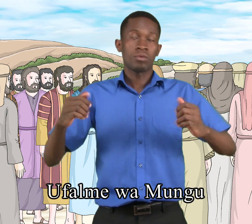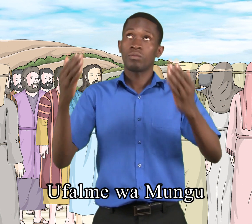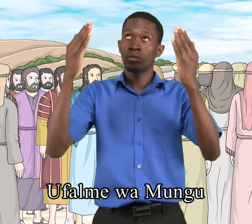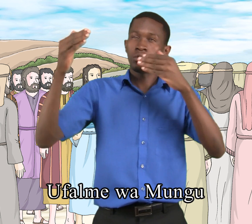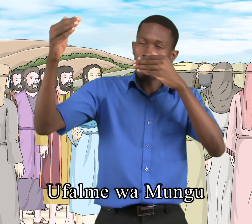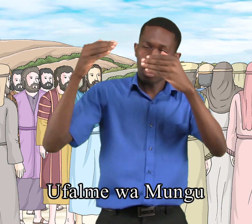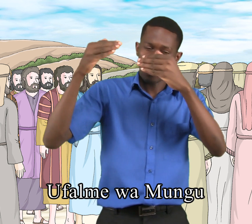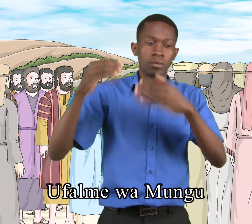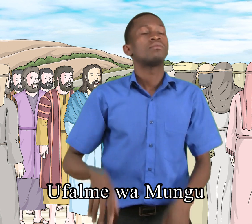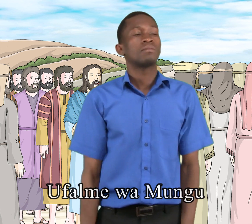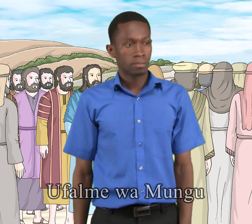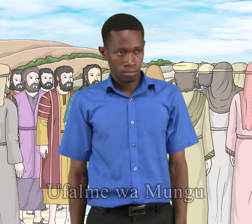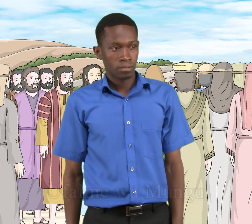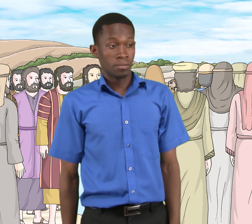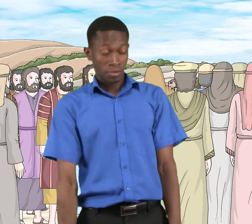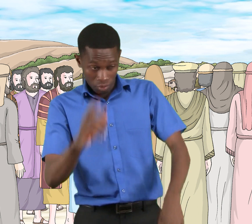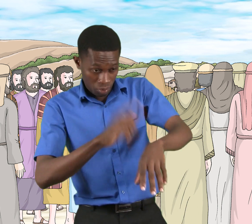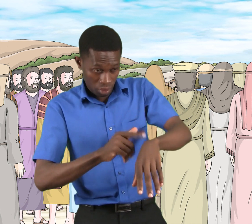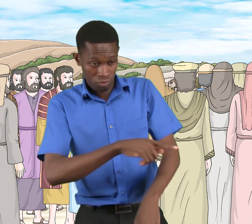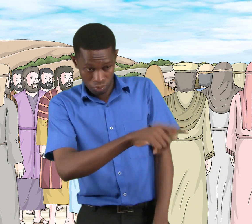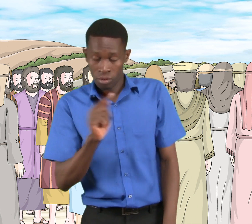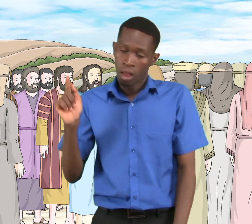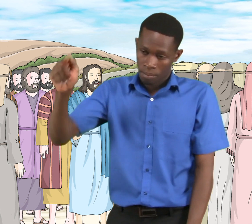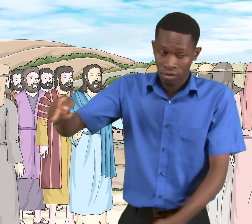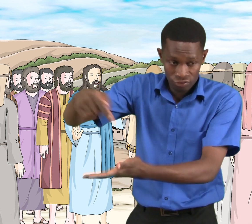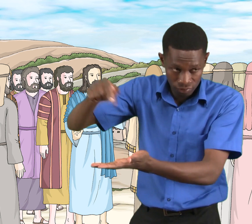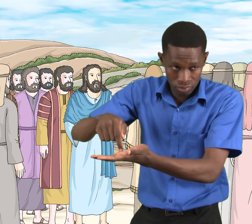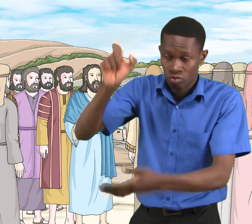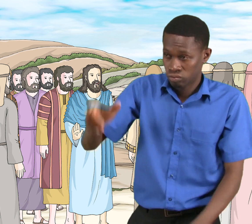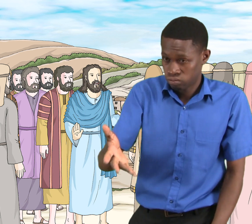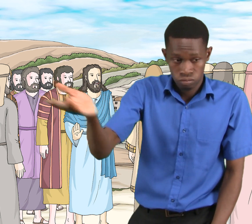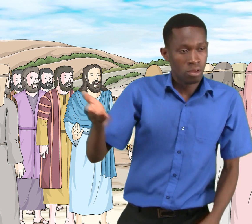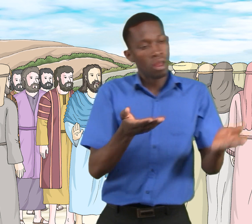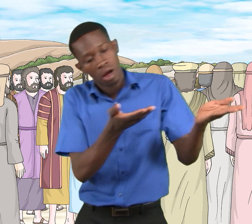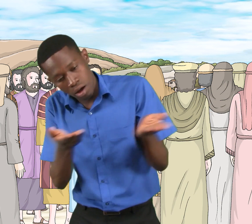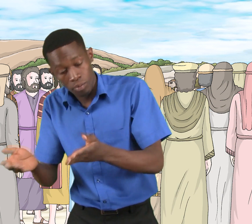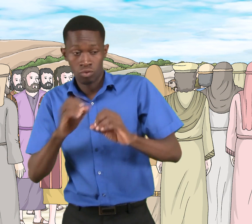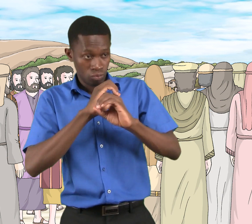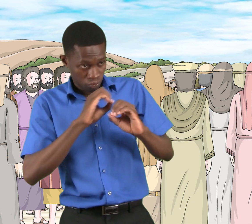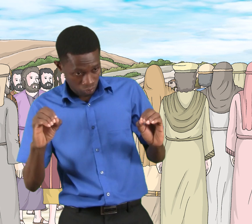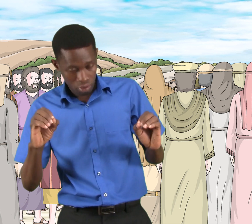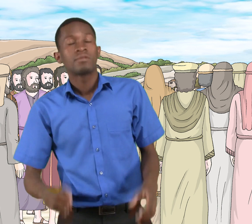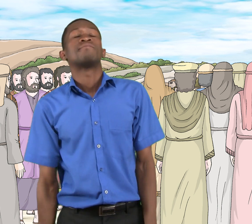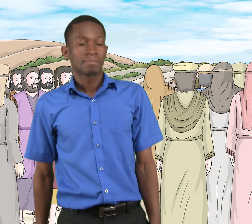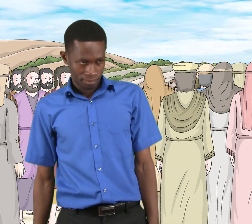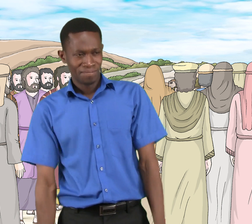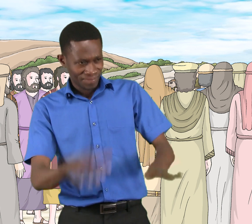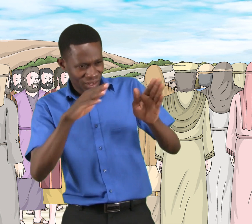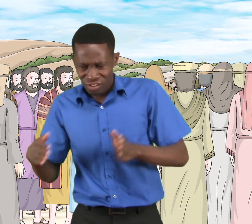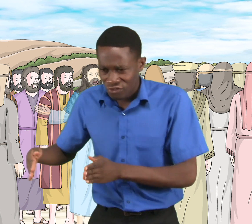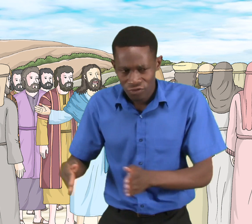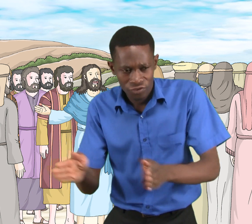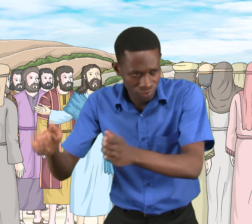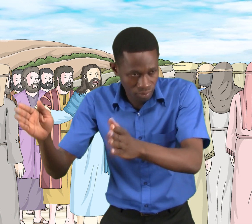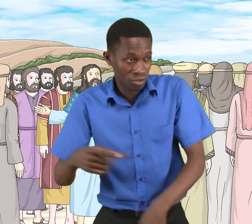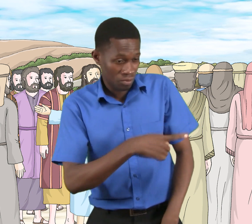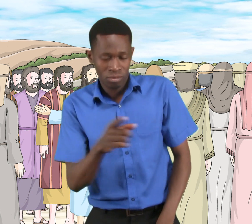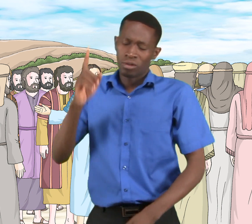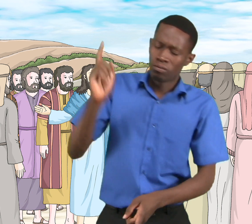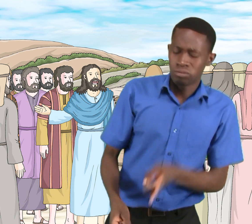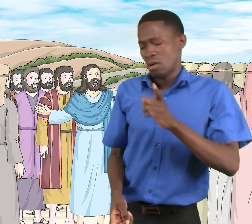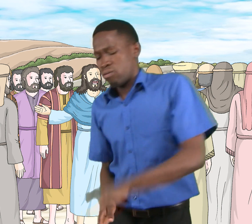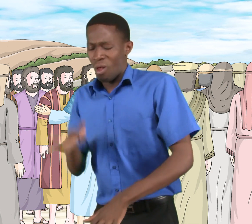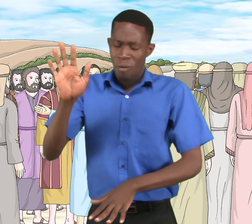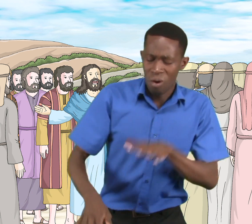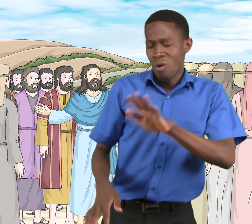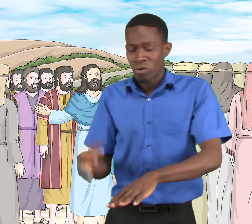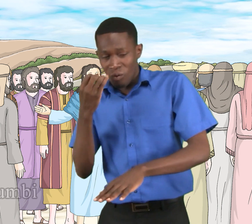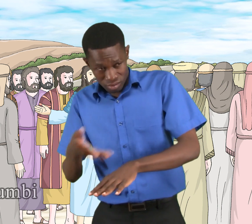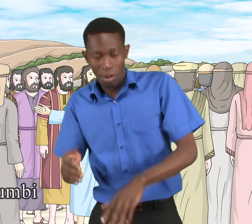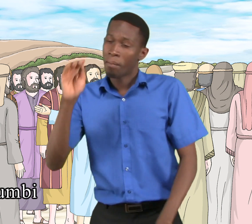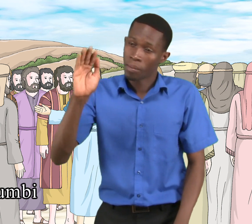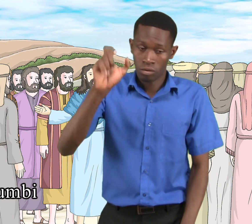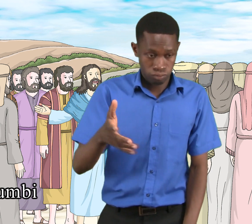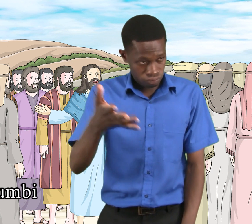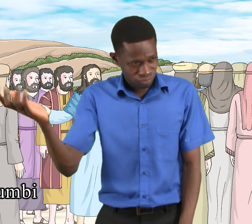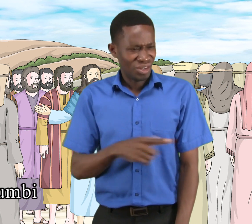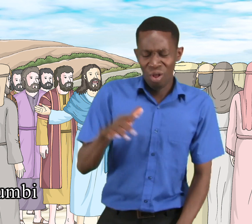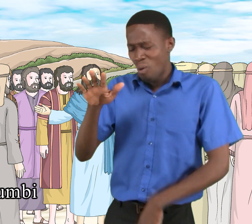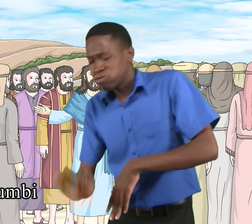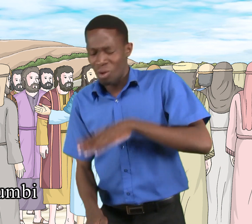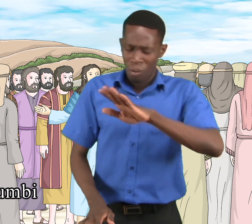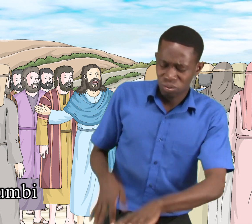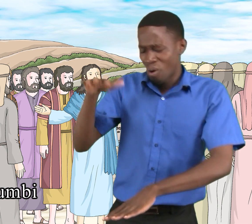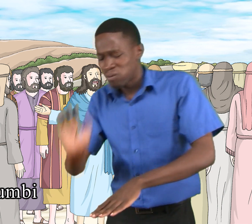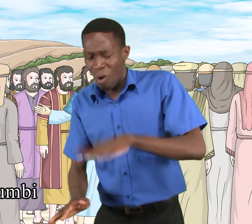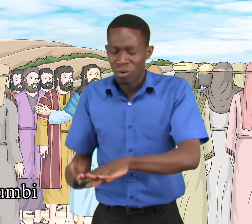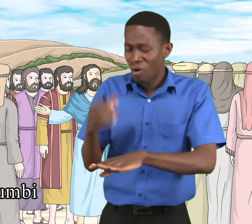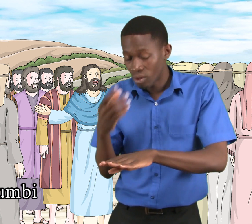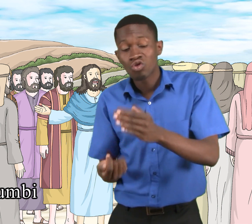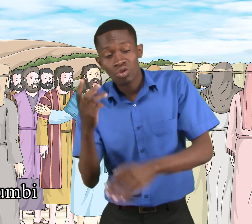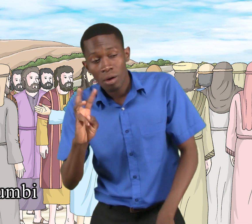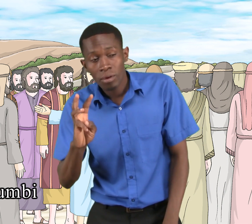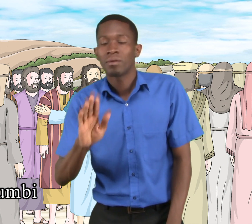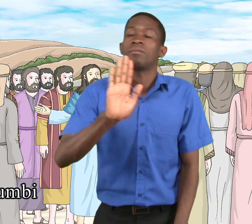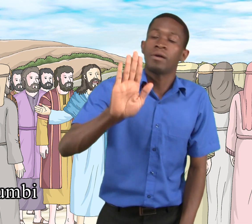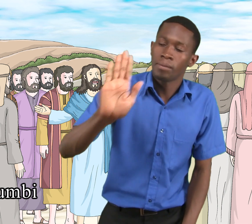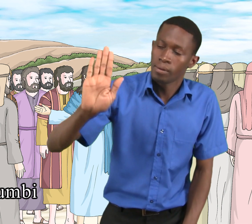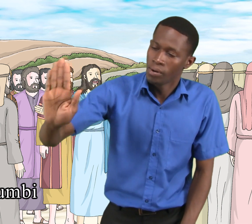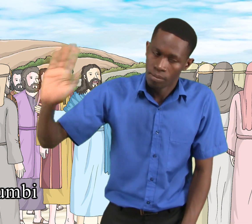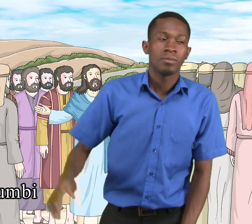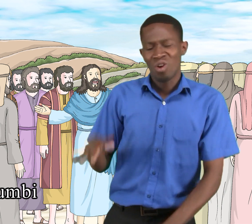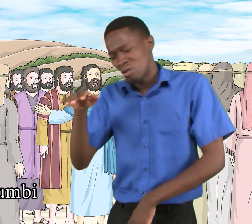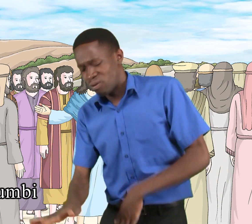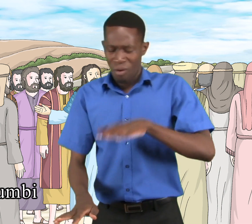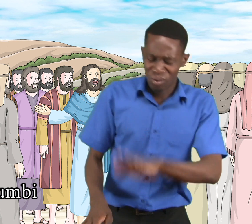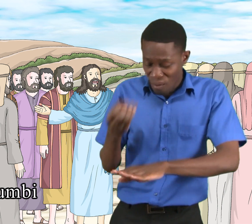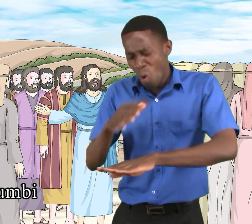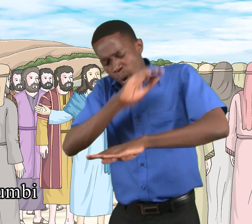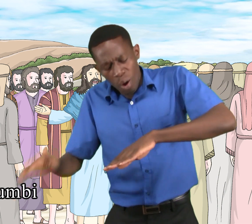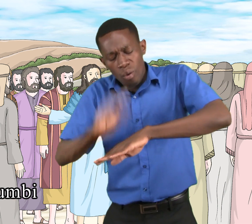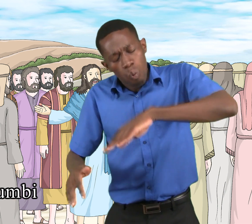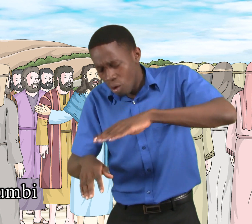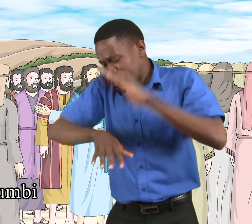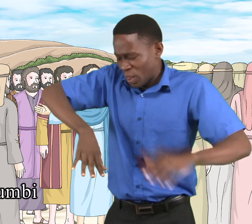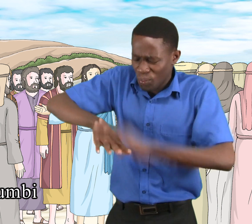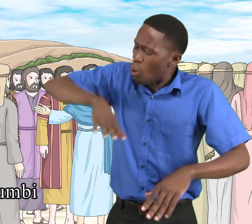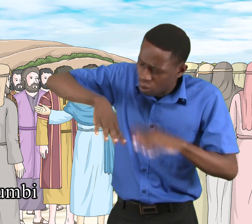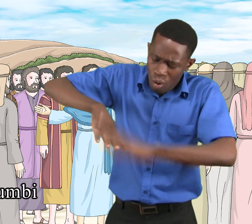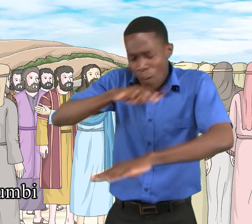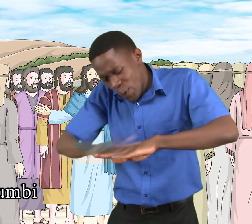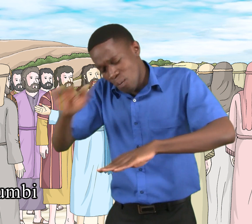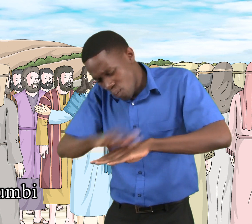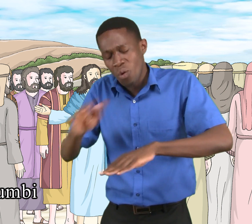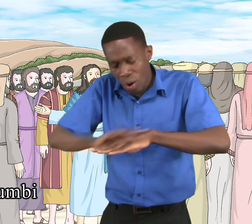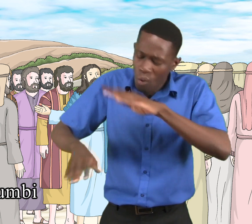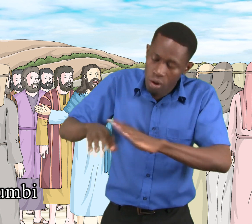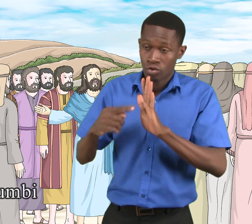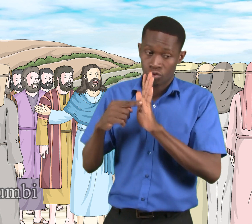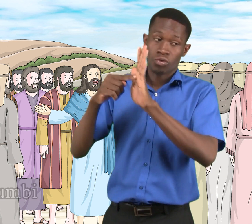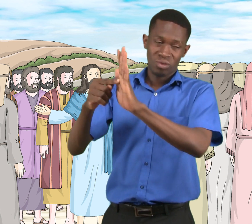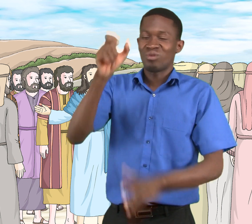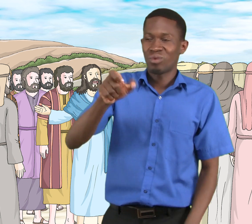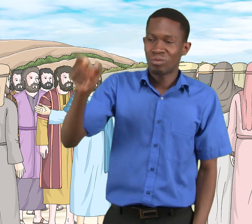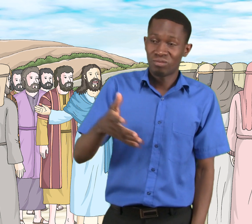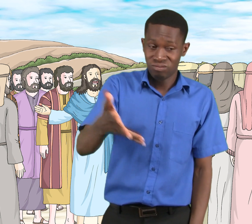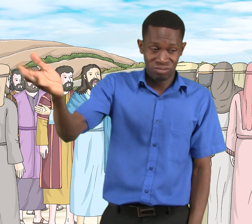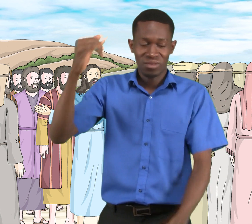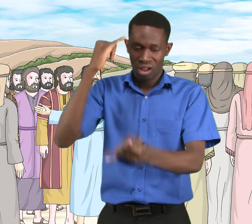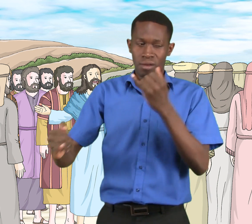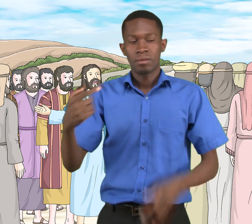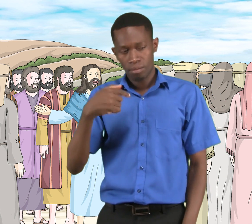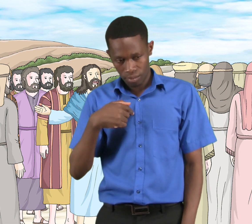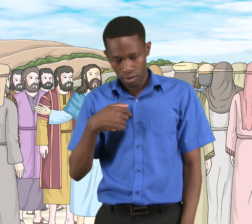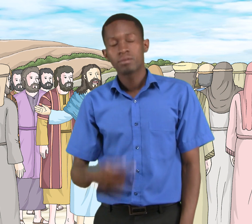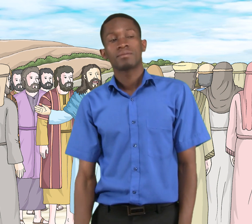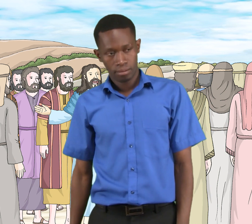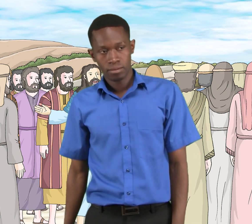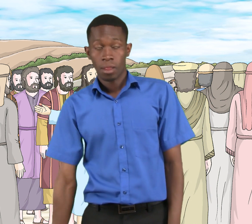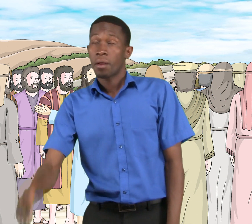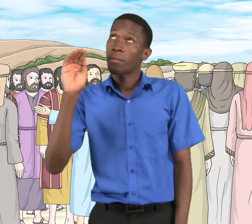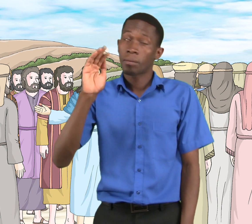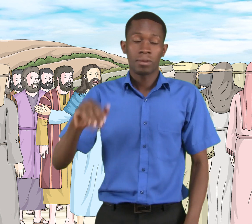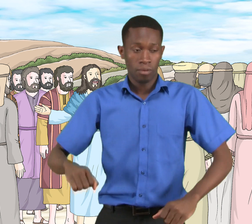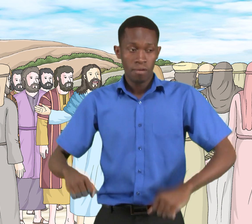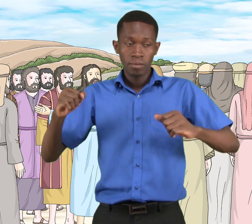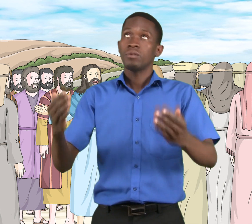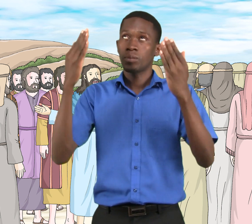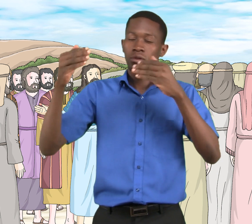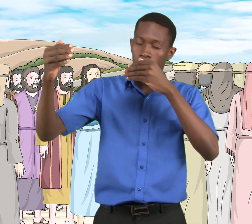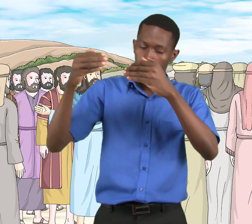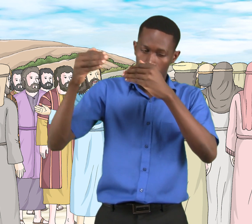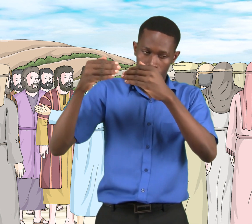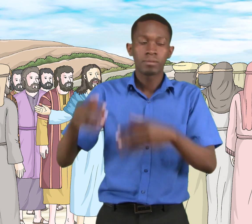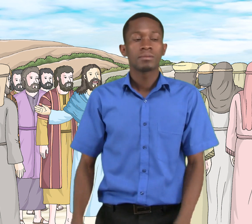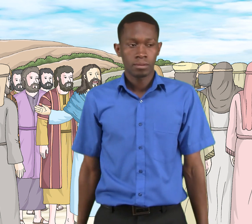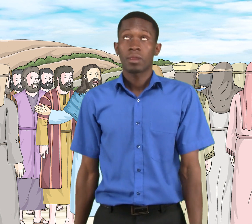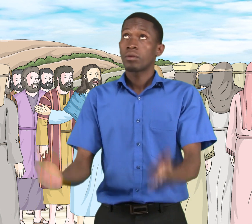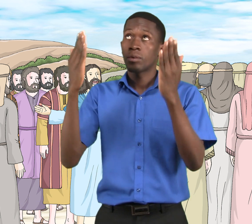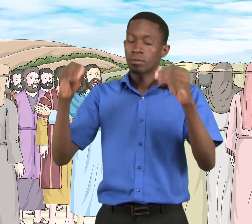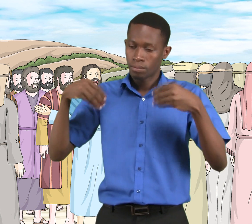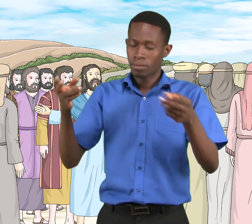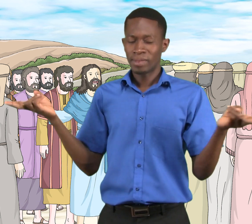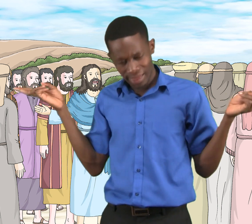But if you enter a town and they do not welcome you, go into the streets and declare, ‘Even the dust of your town that clings to our feet, we wipe off as a testimony against you.